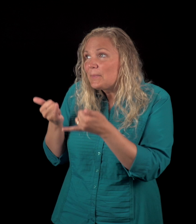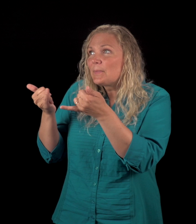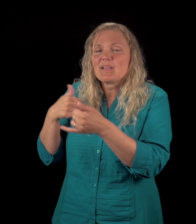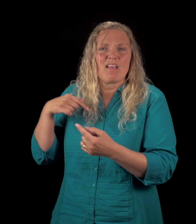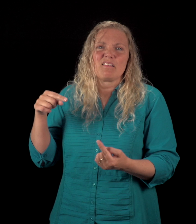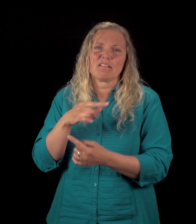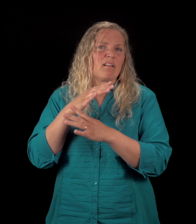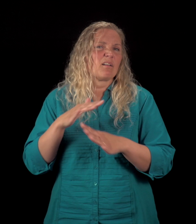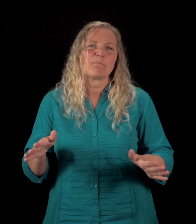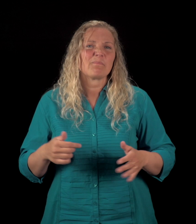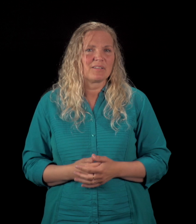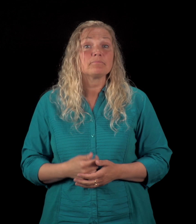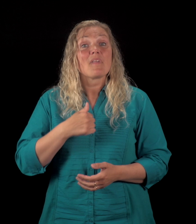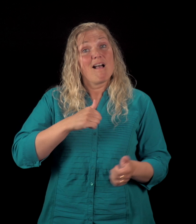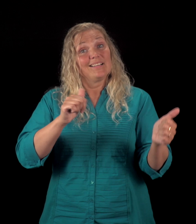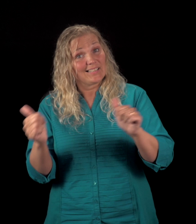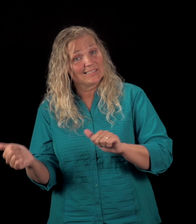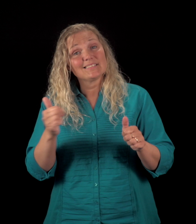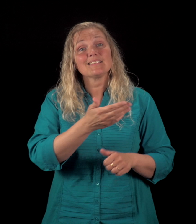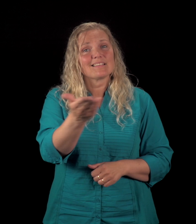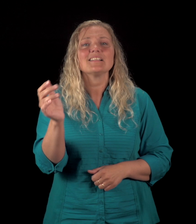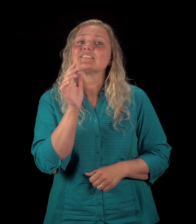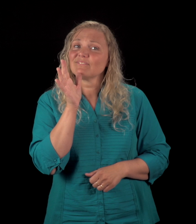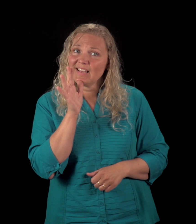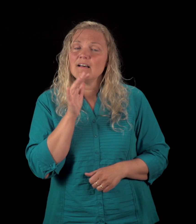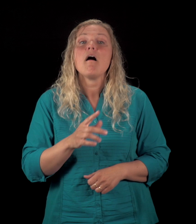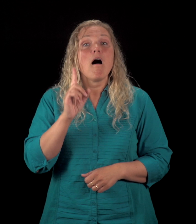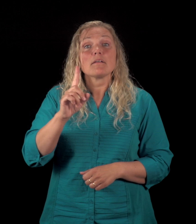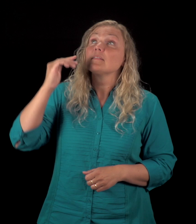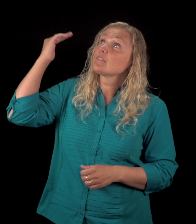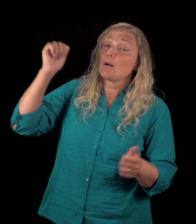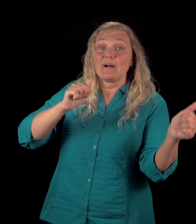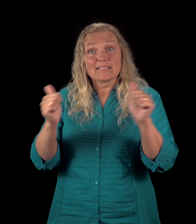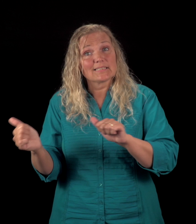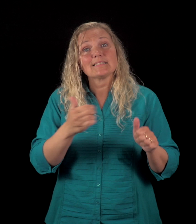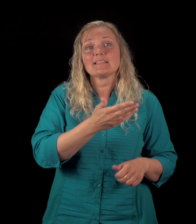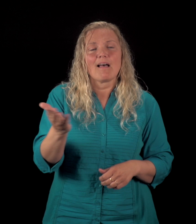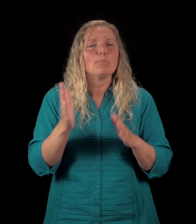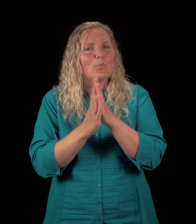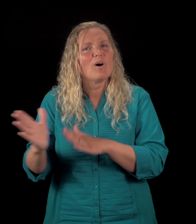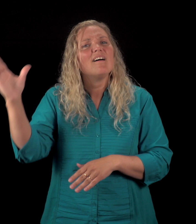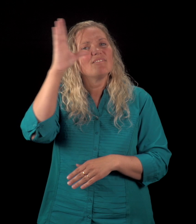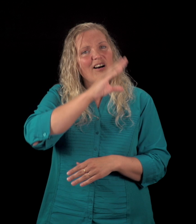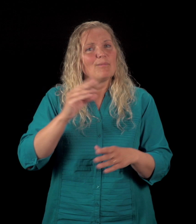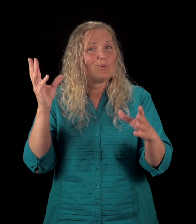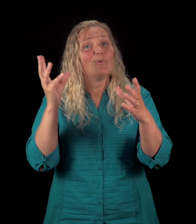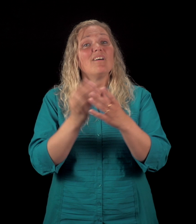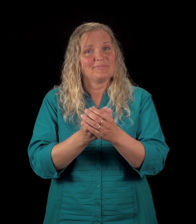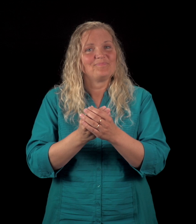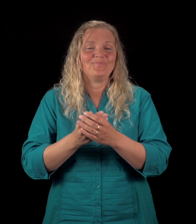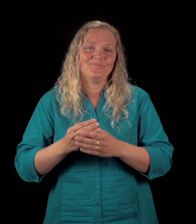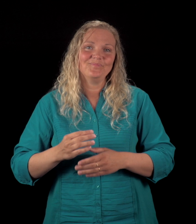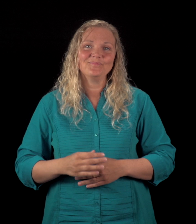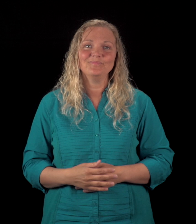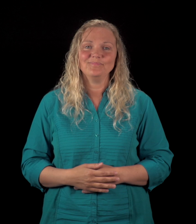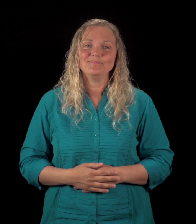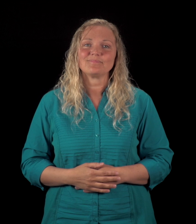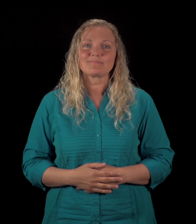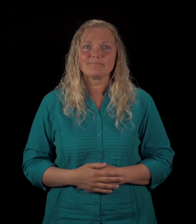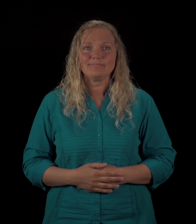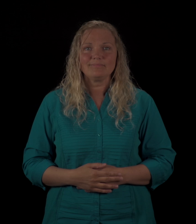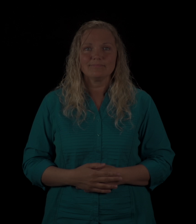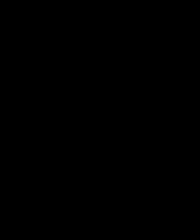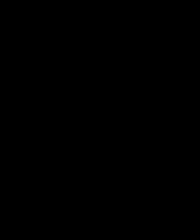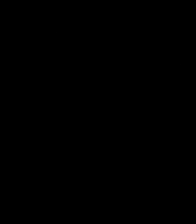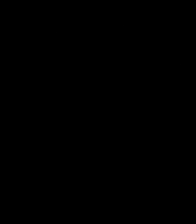I baptize you with water, but He will baptize you with the Holy Spirit.”